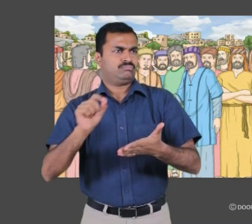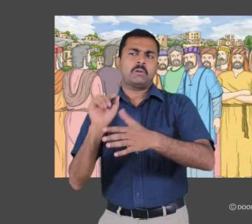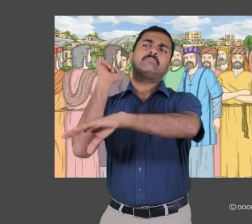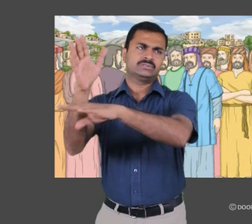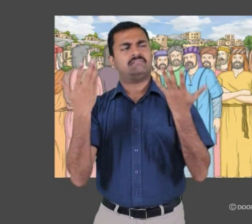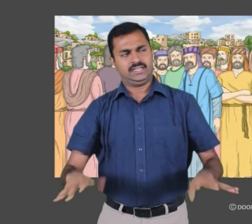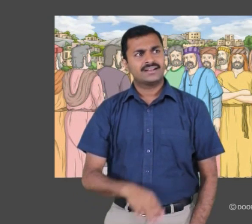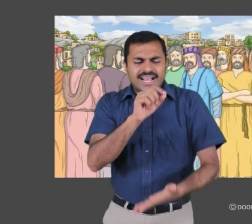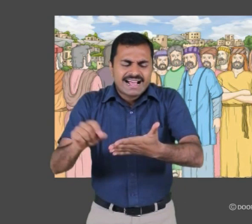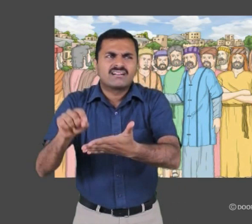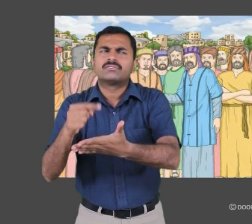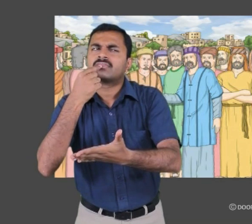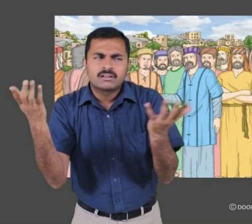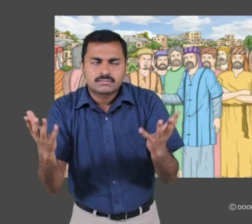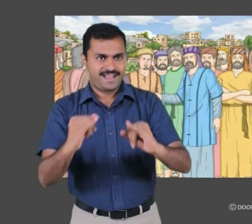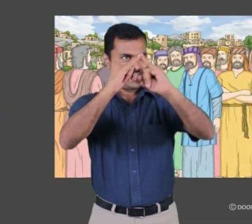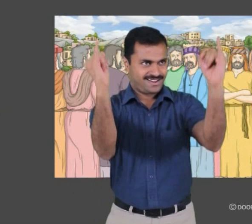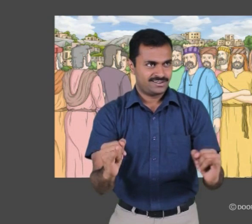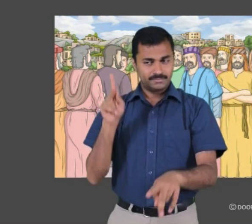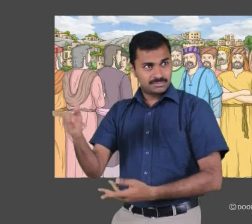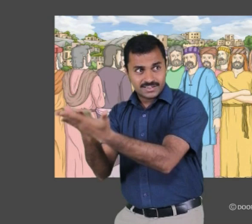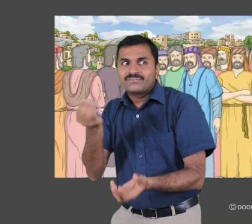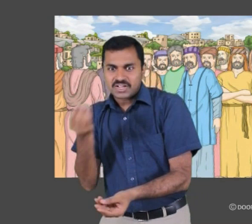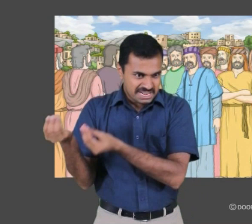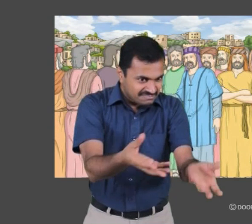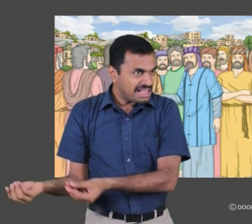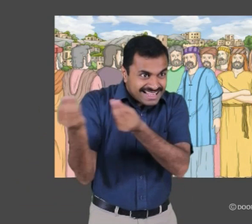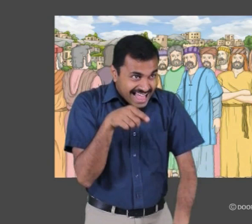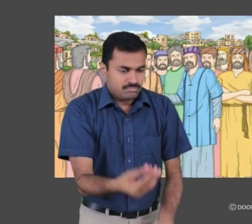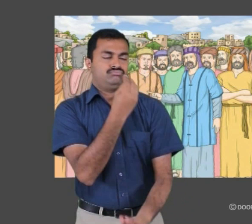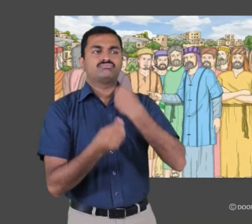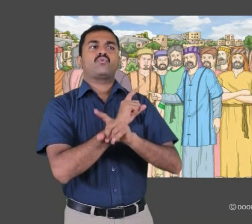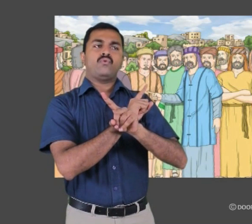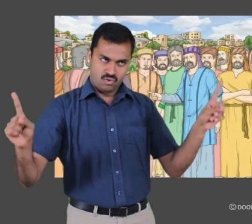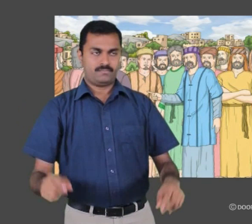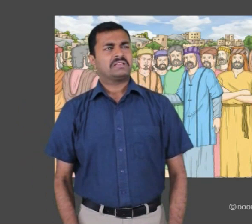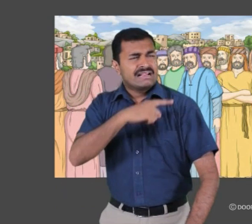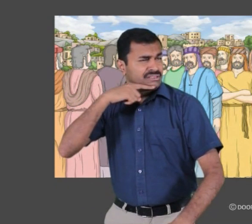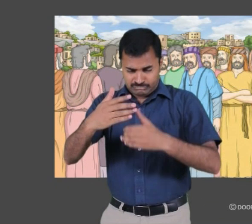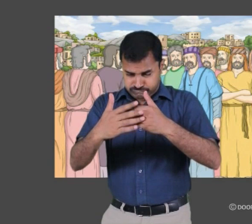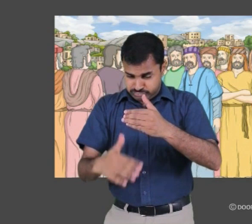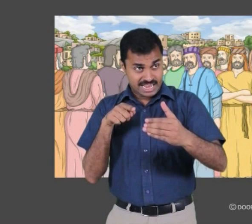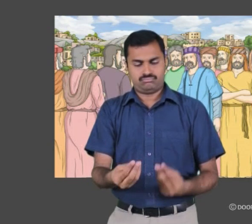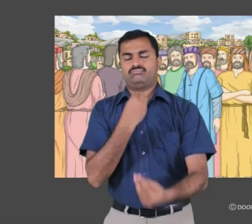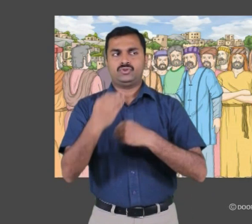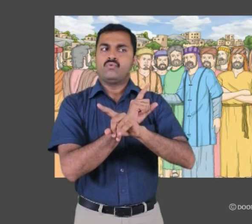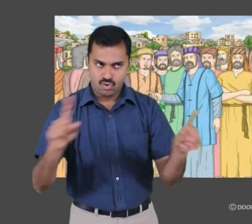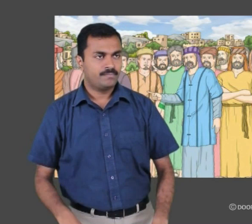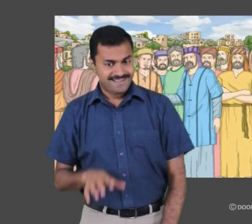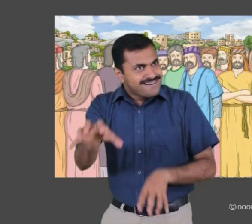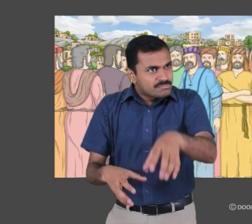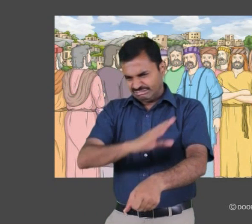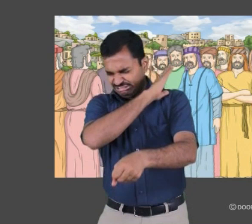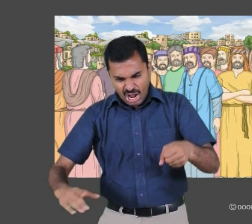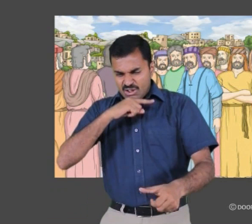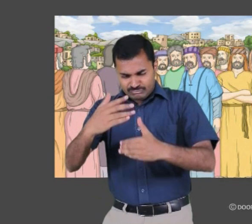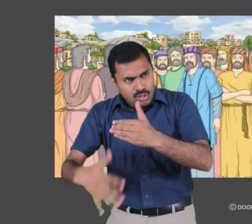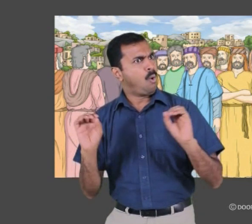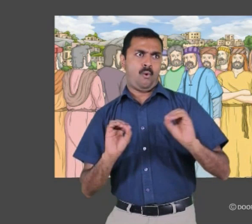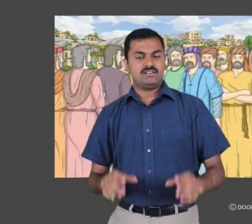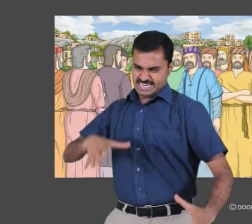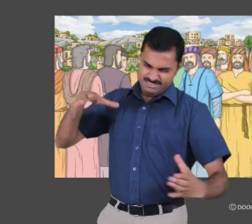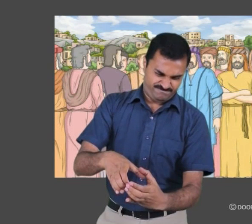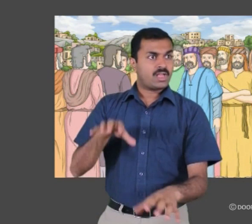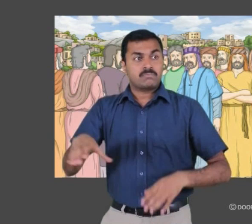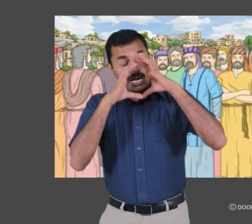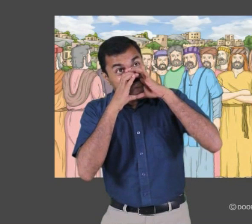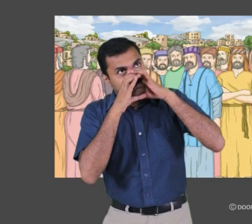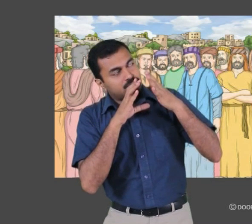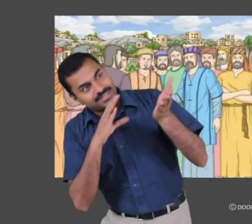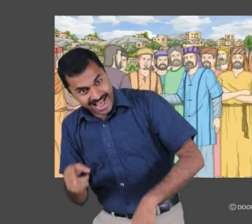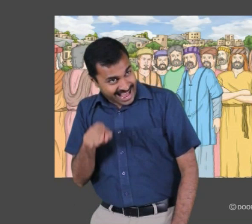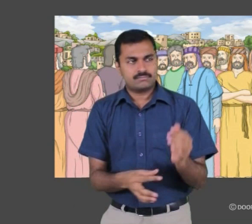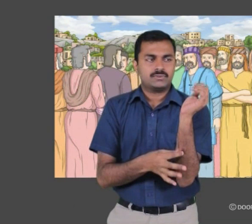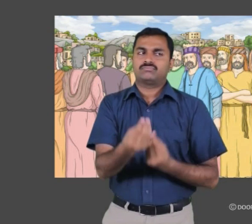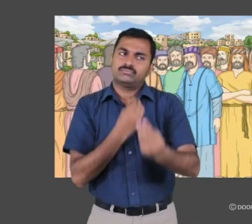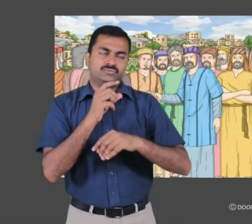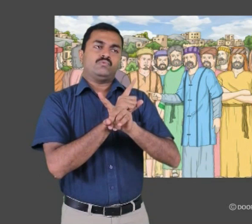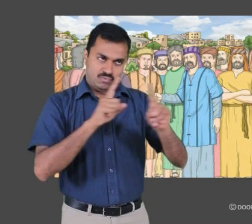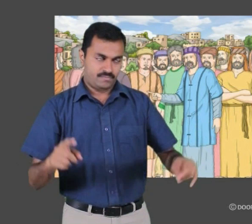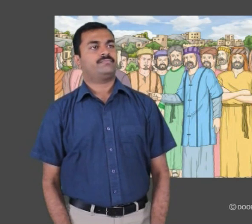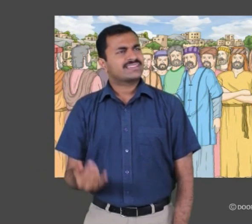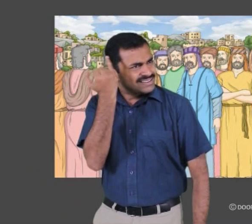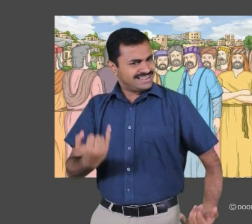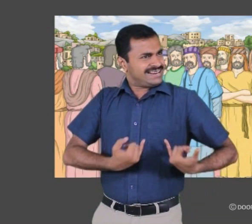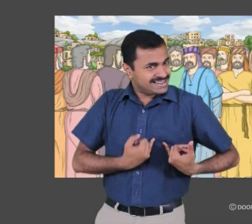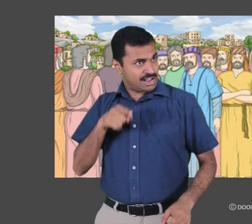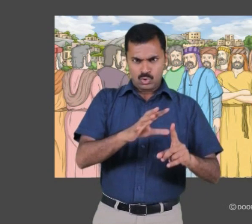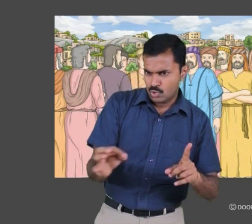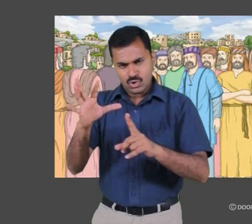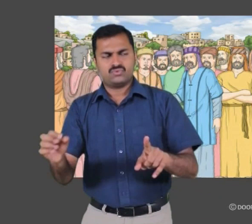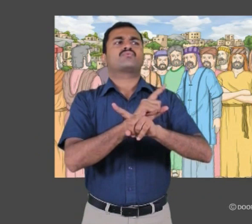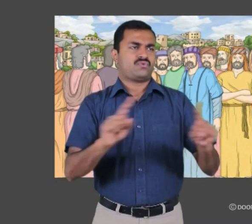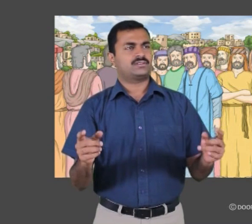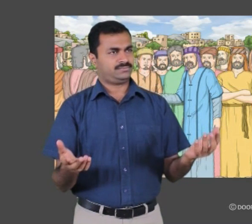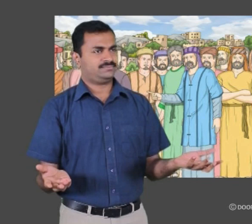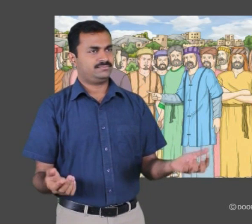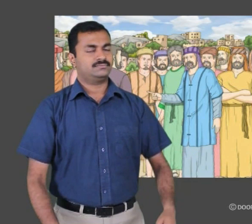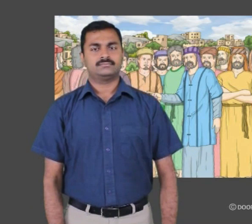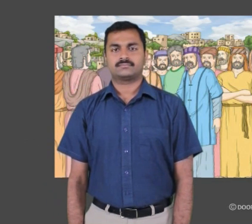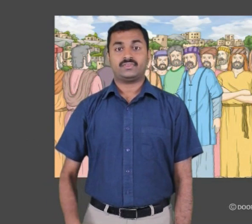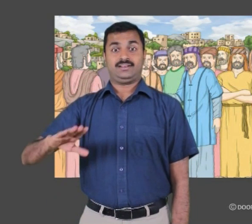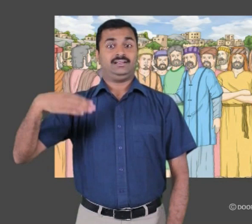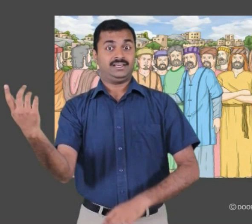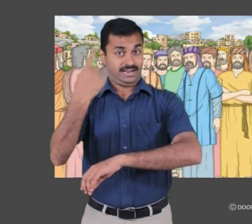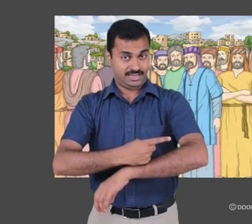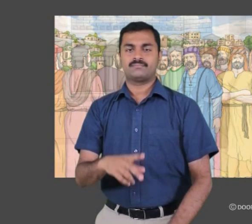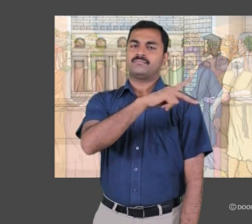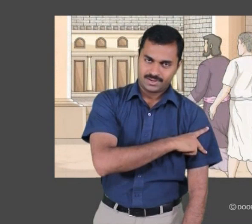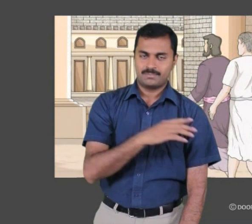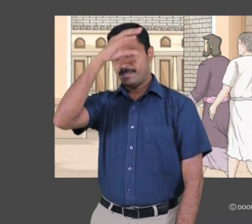What then should we do? They will certainly hear that you have come. Therefore do what we advise you.